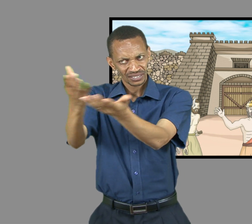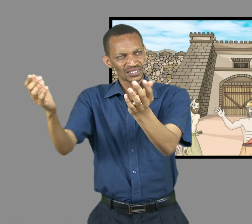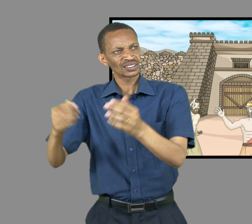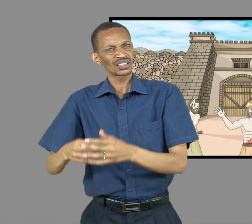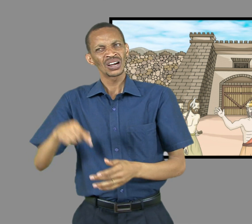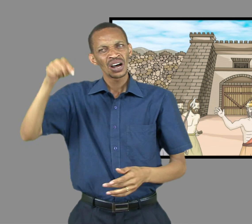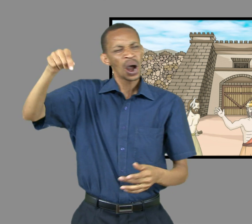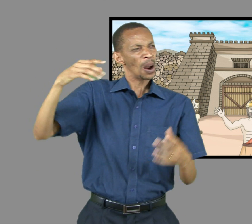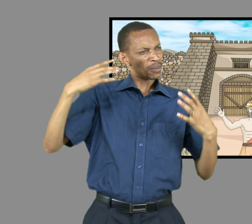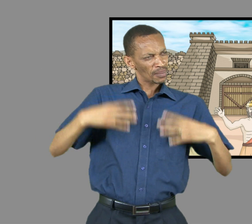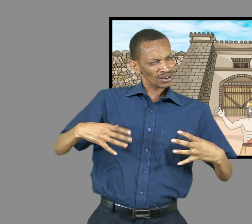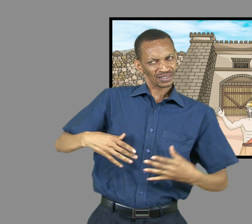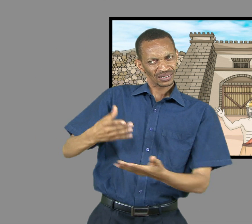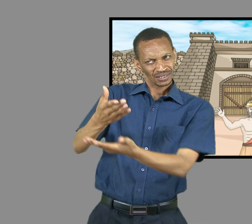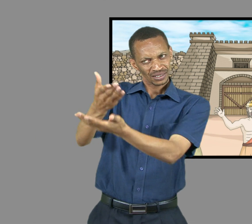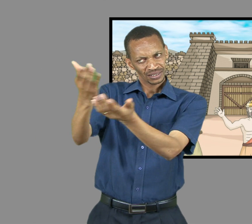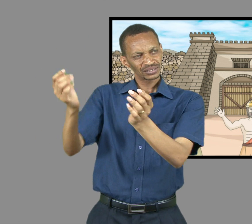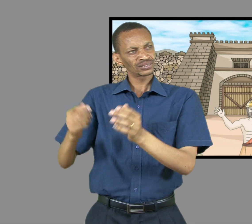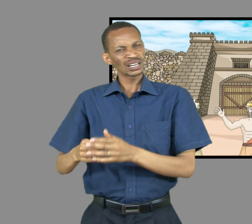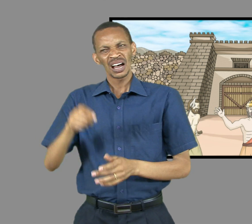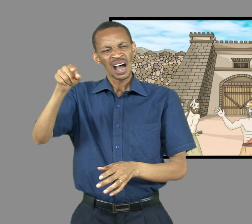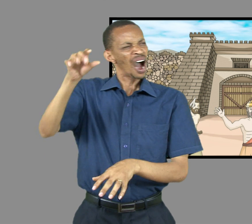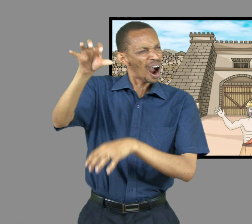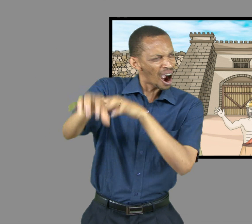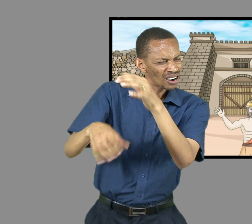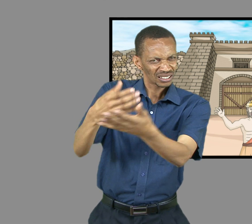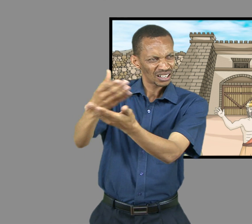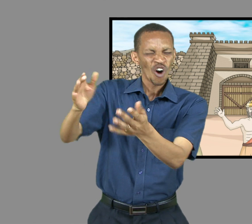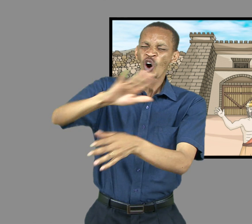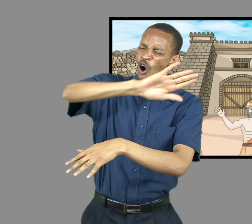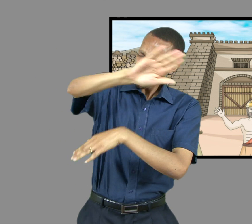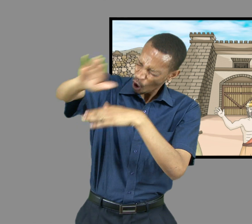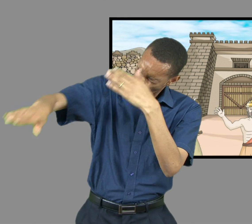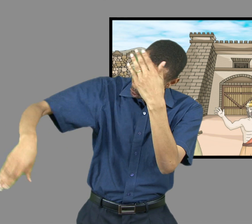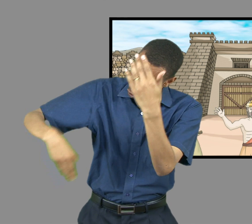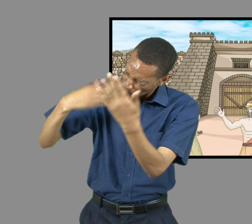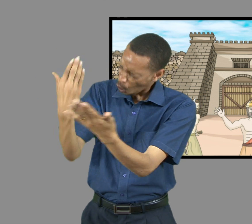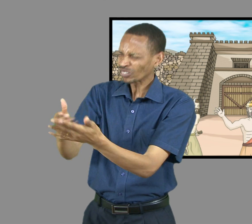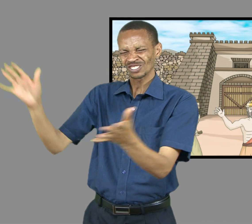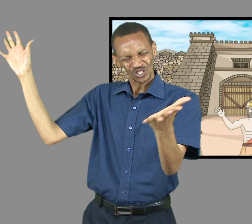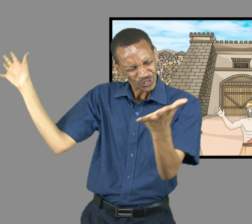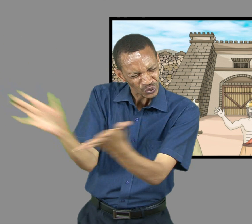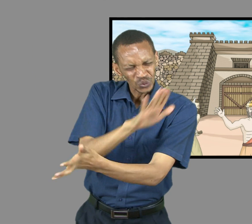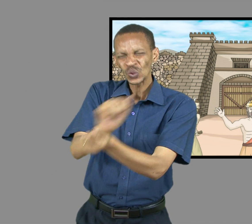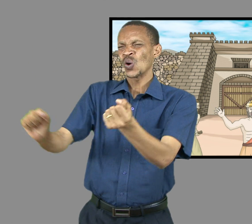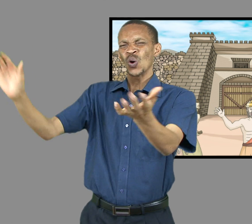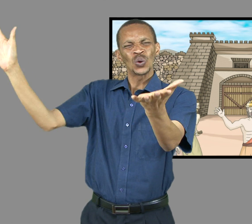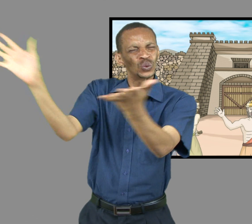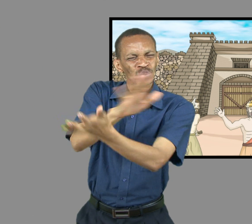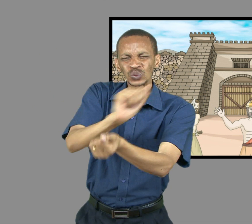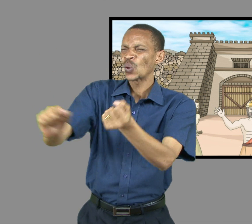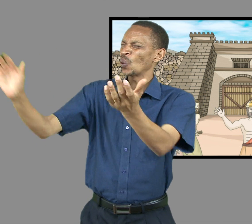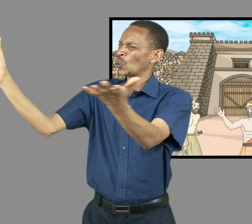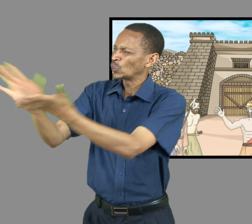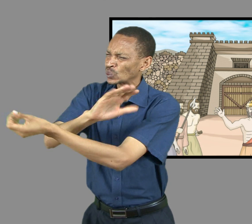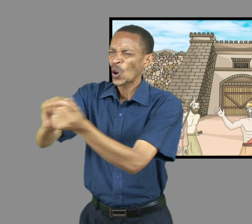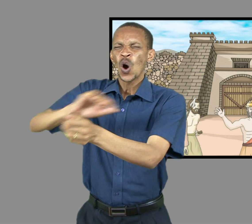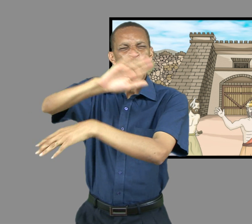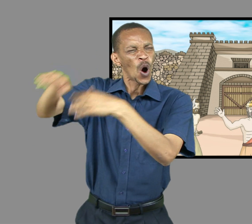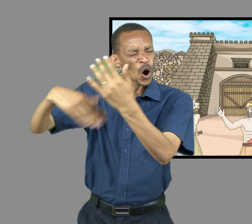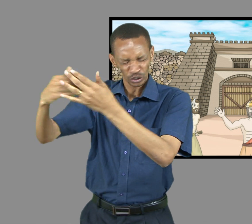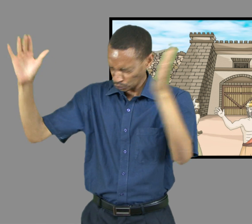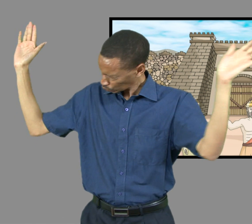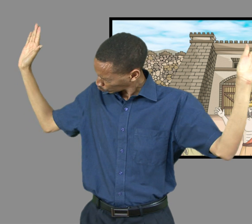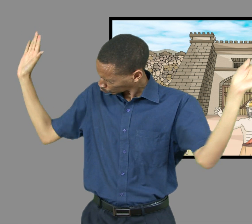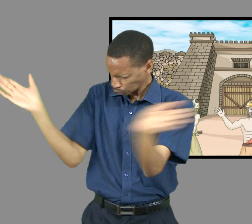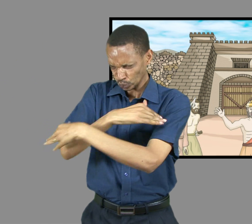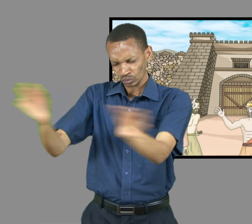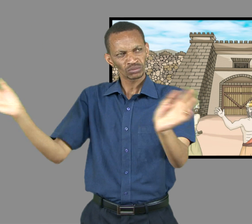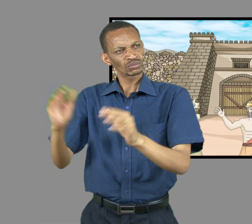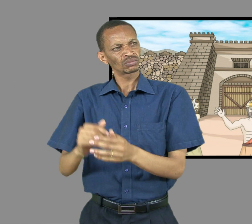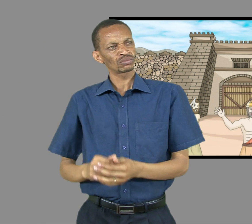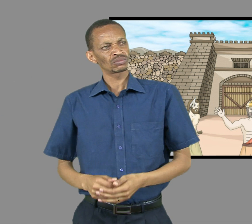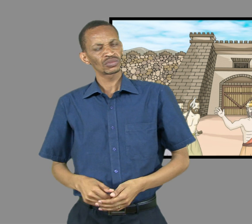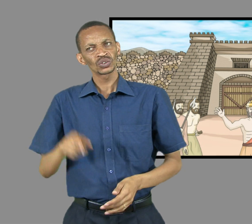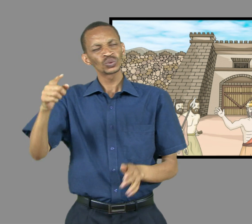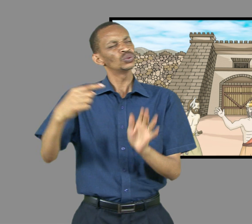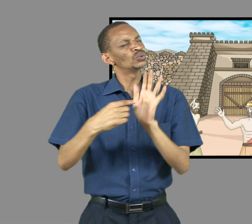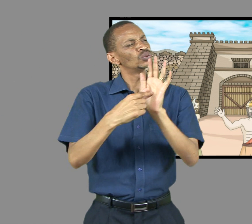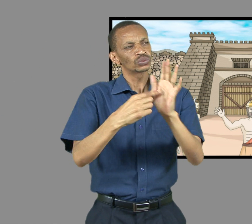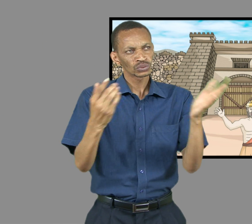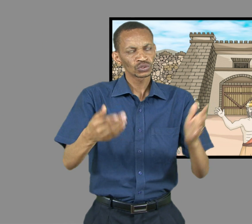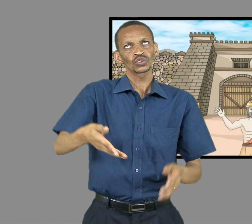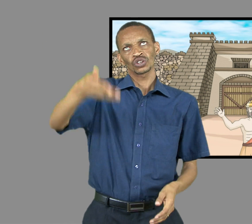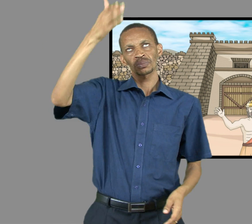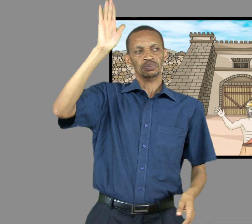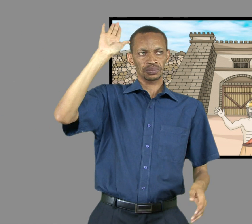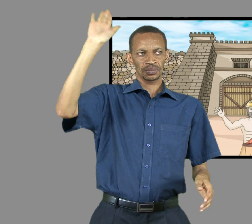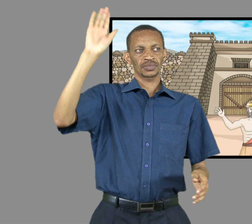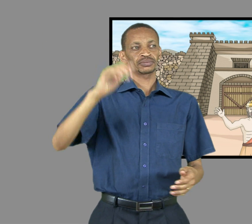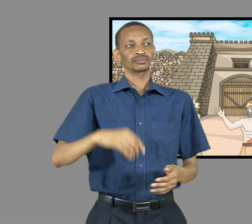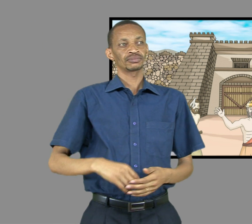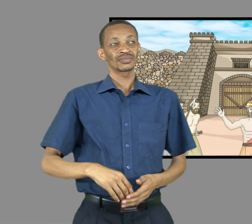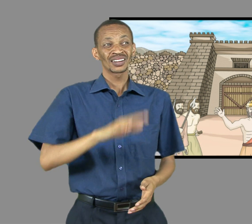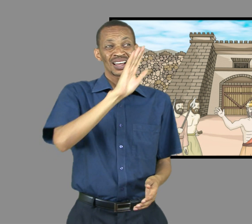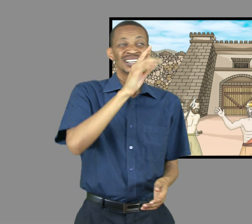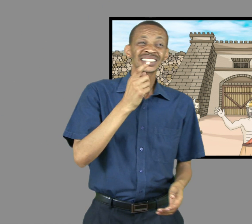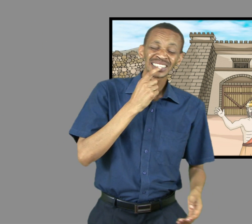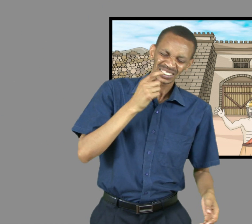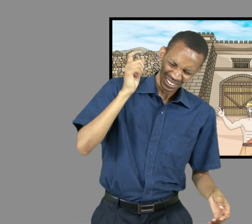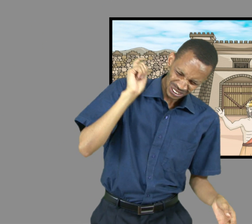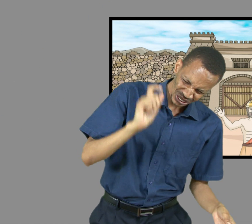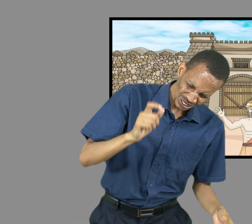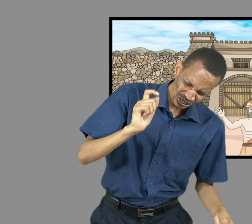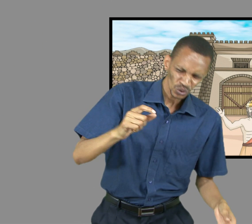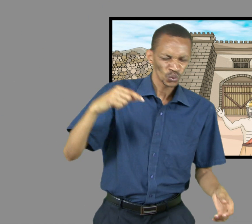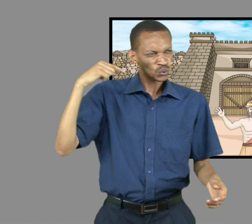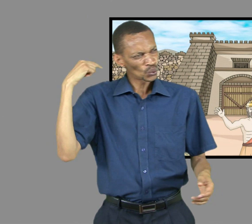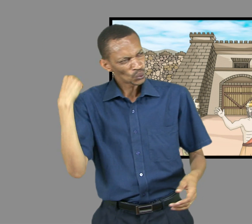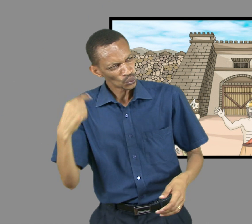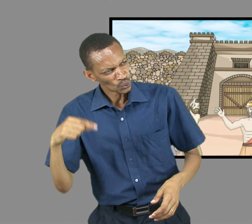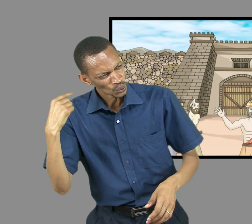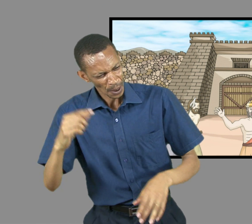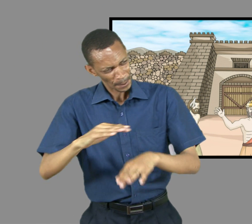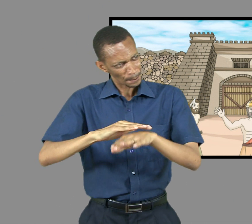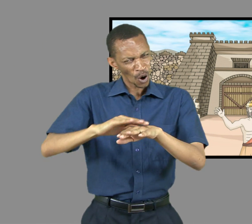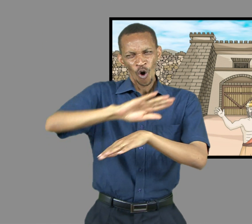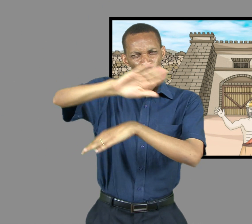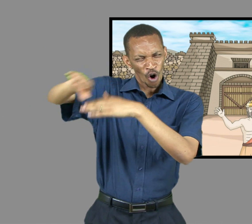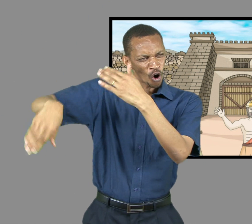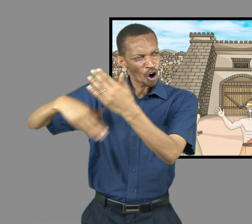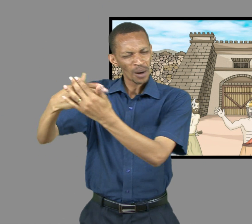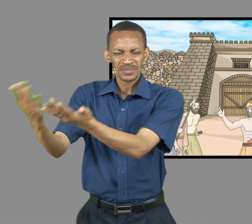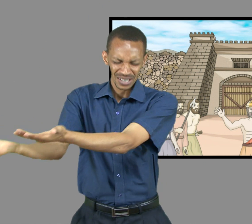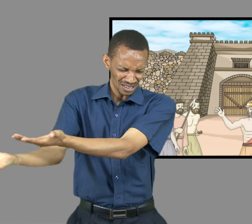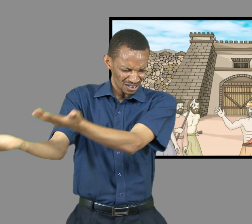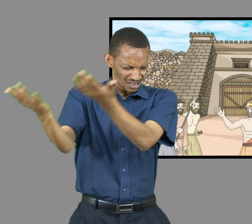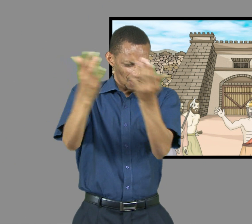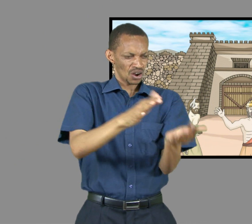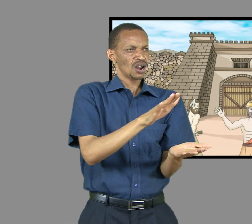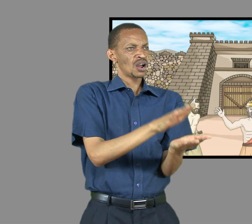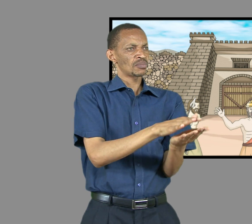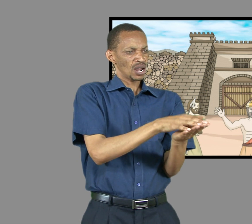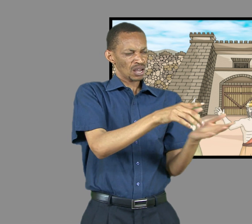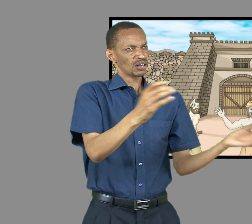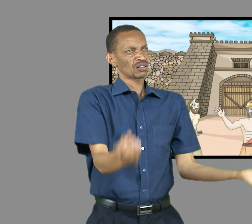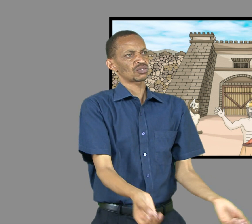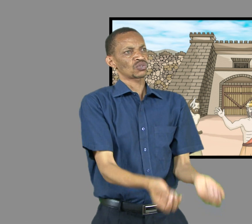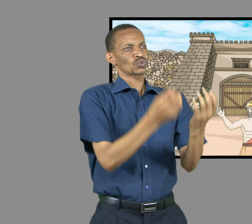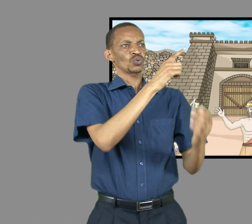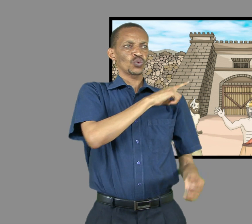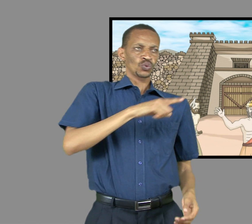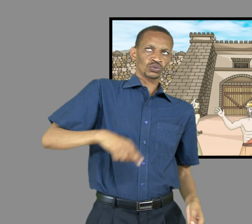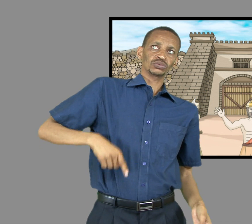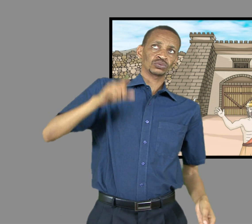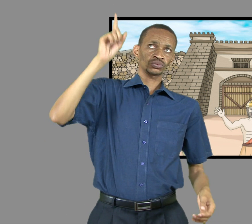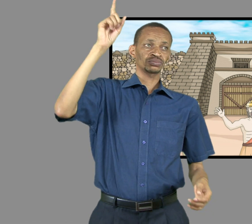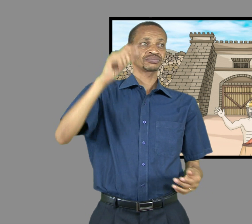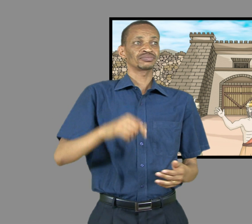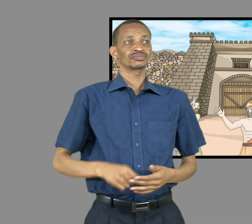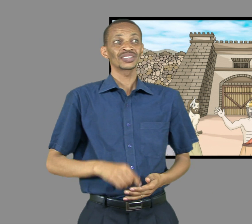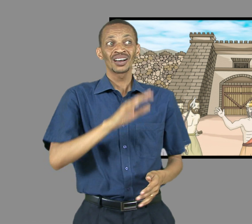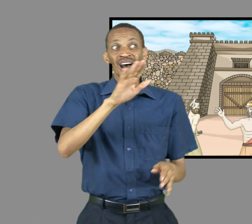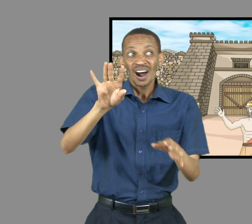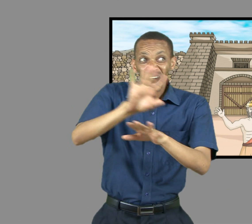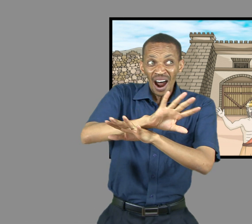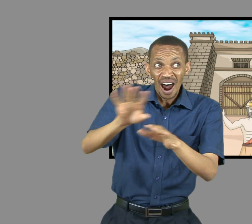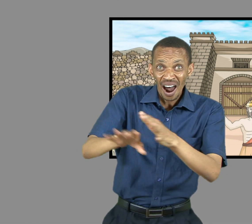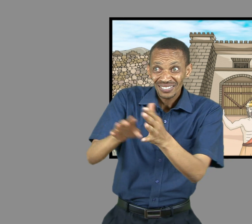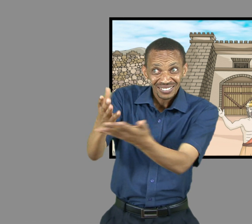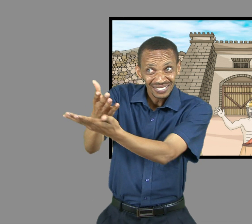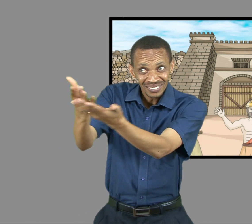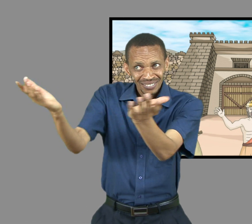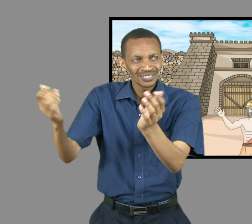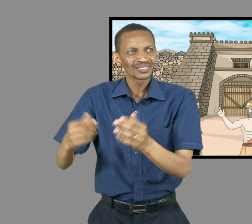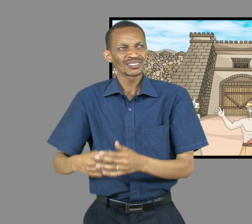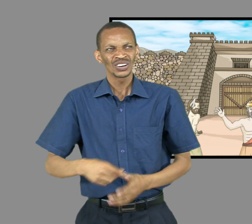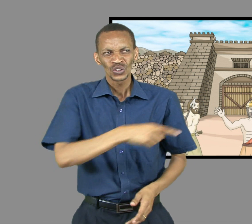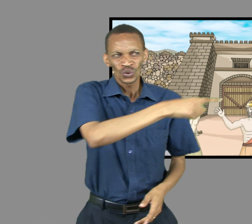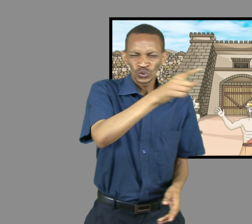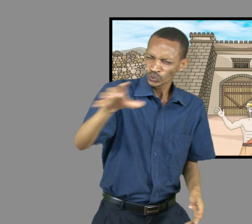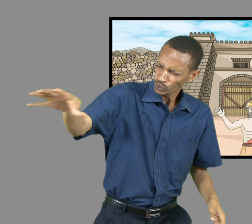Only Rahab the prostitute and all those with her in her house will live, because she hid the spies we sent.